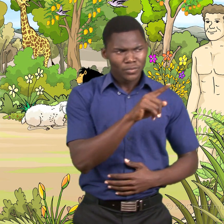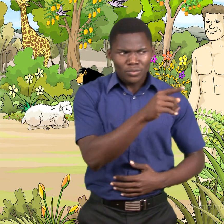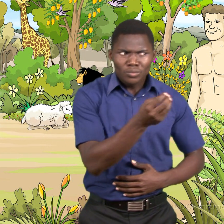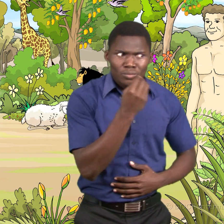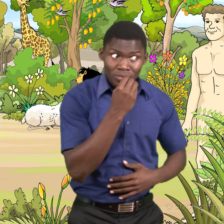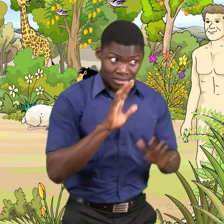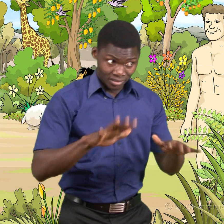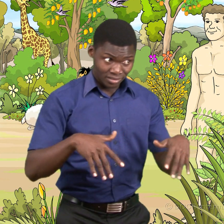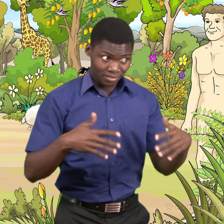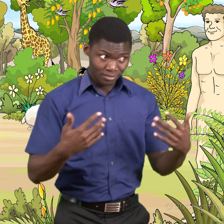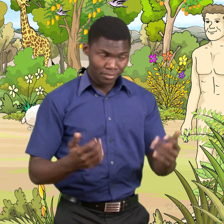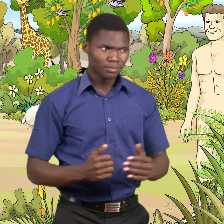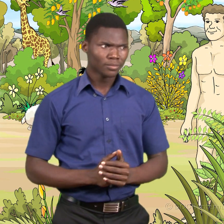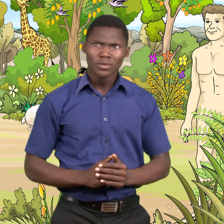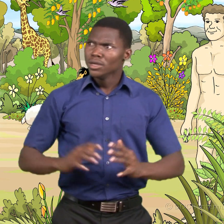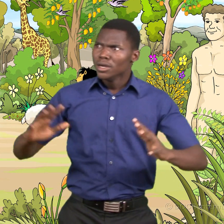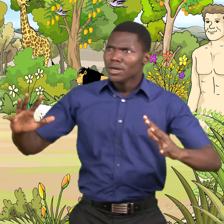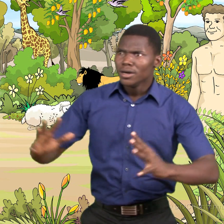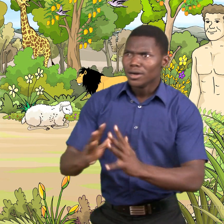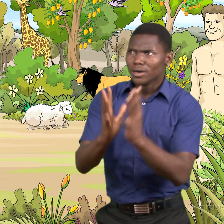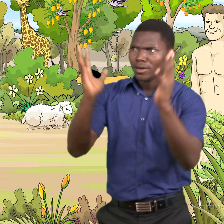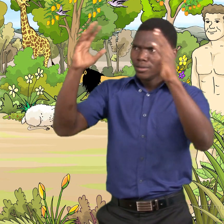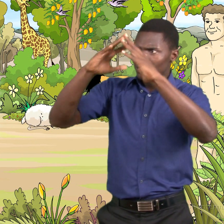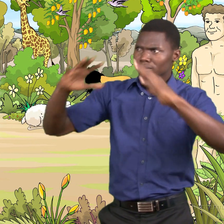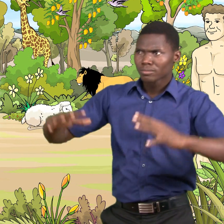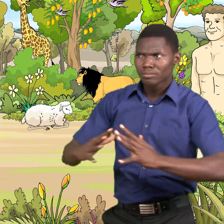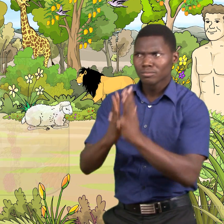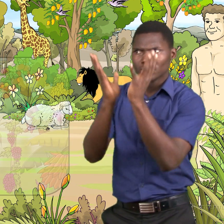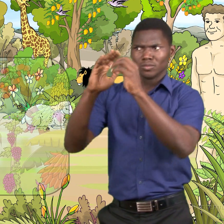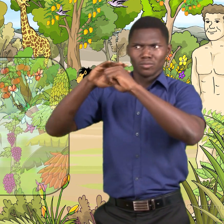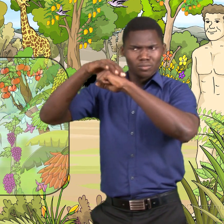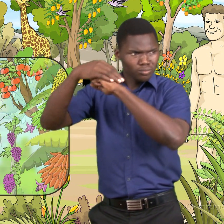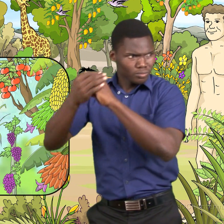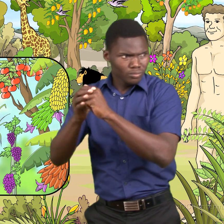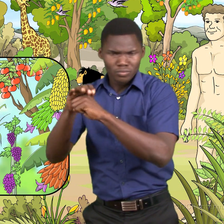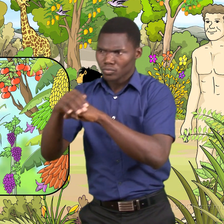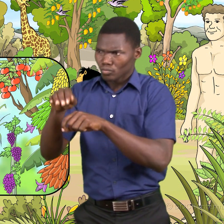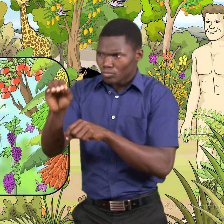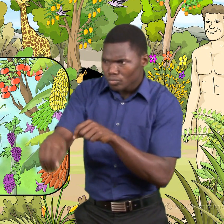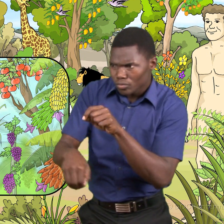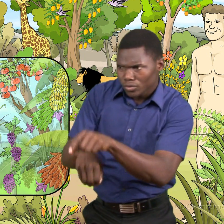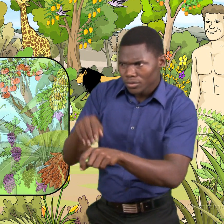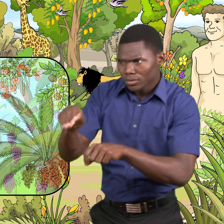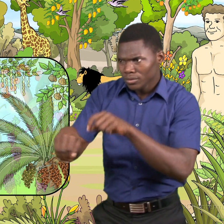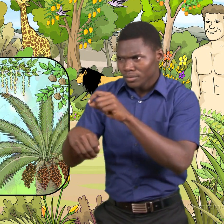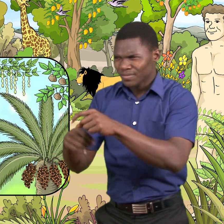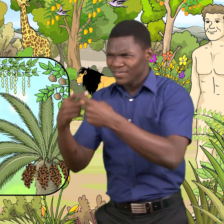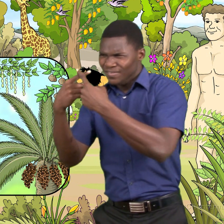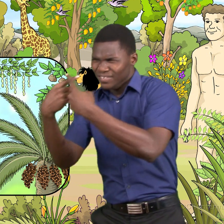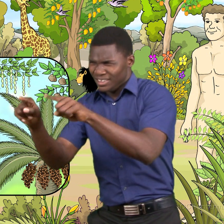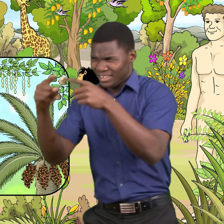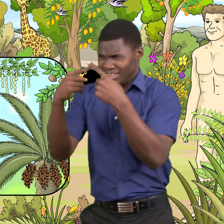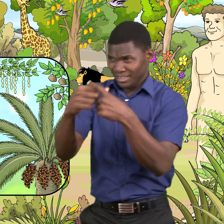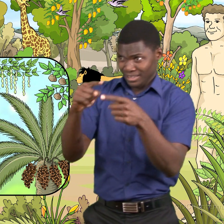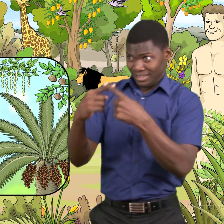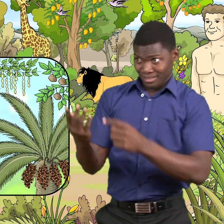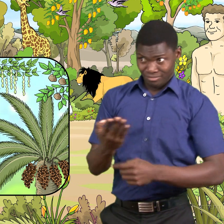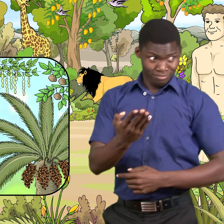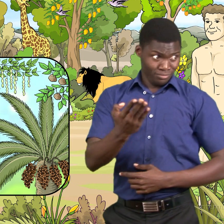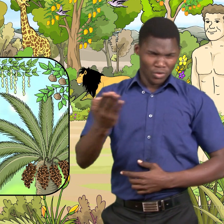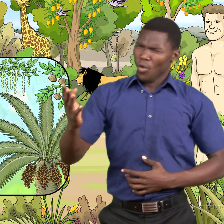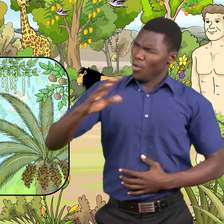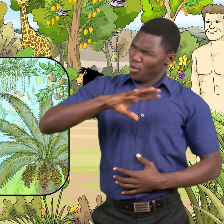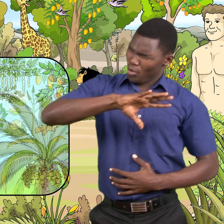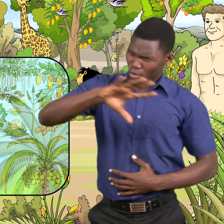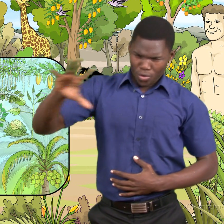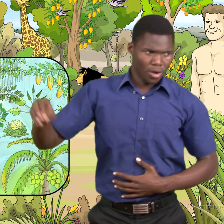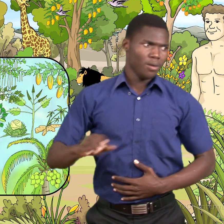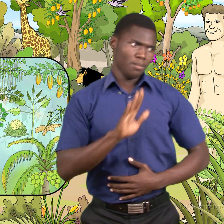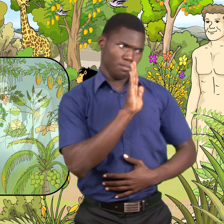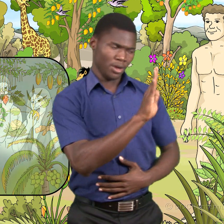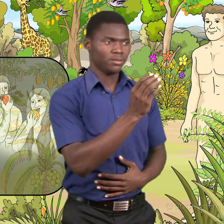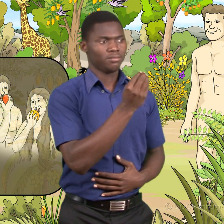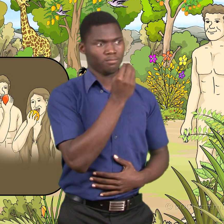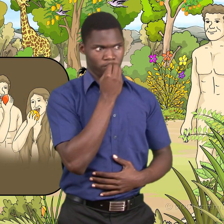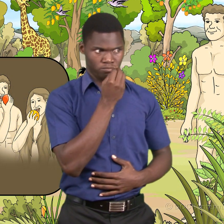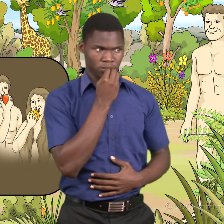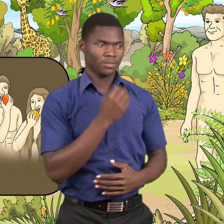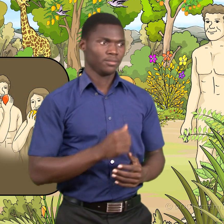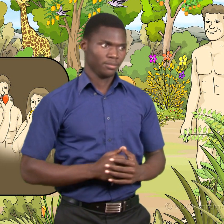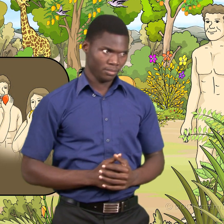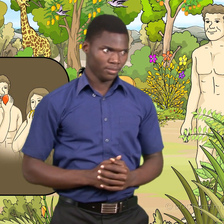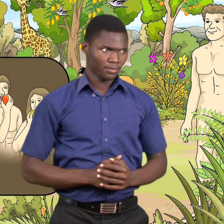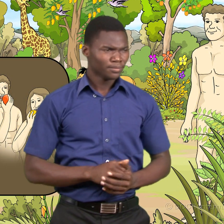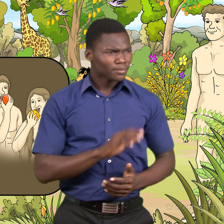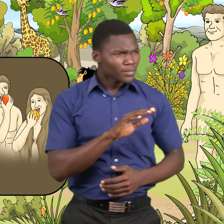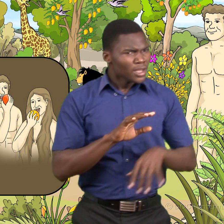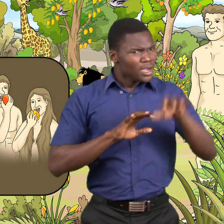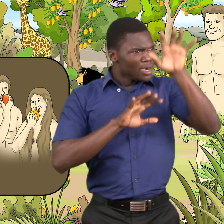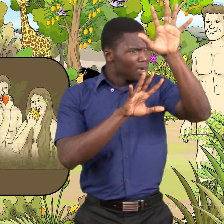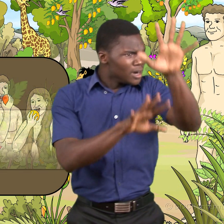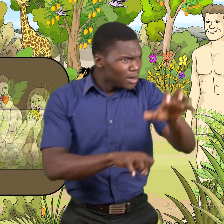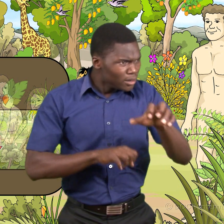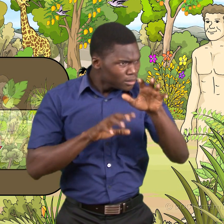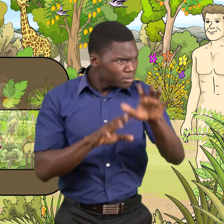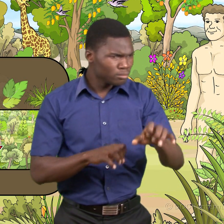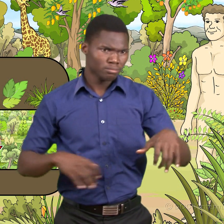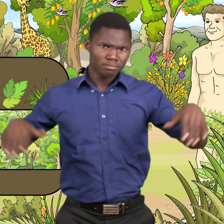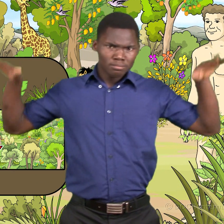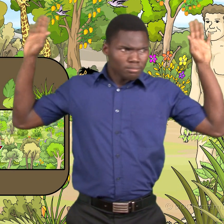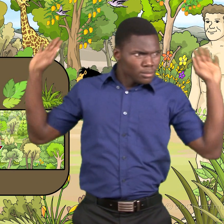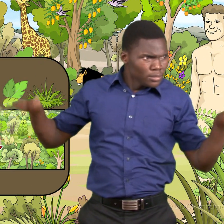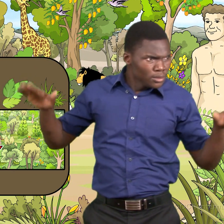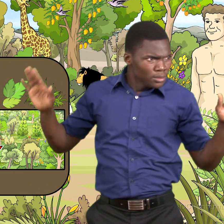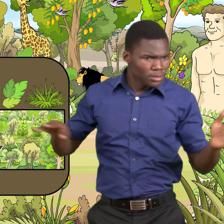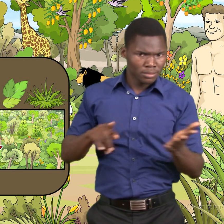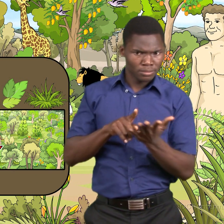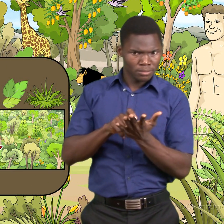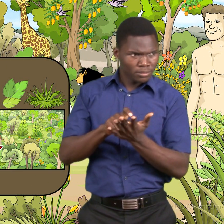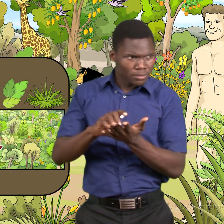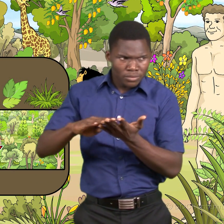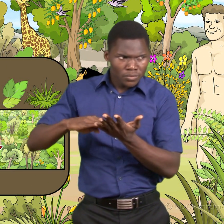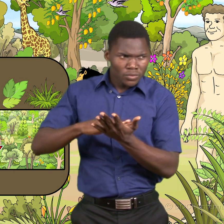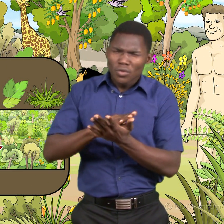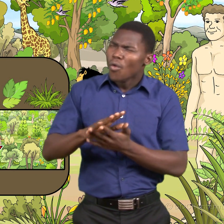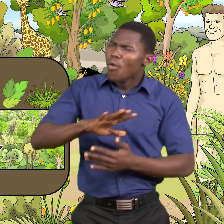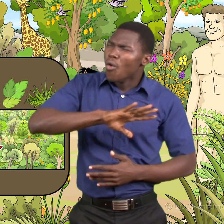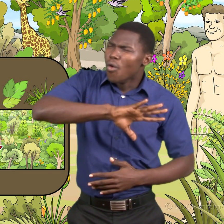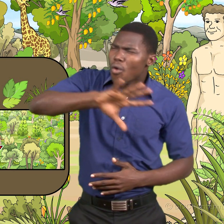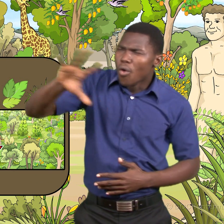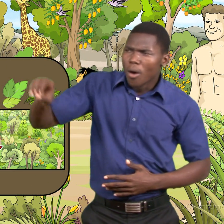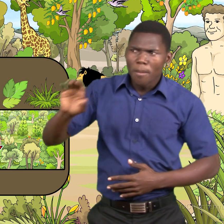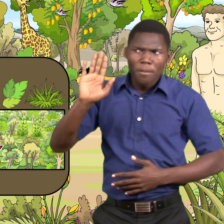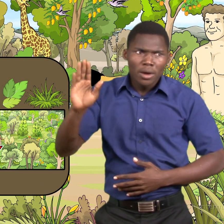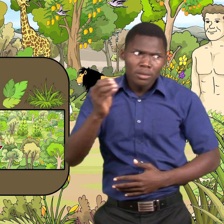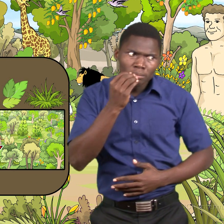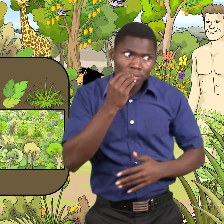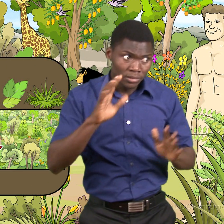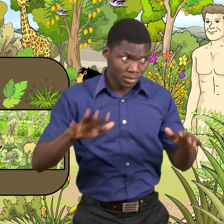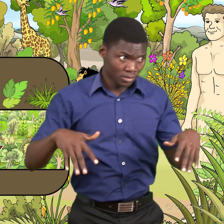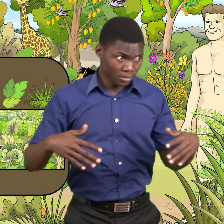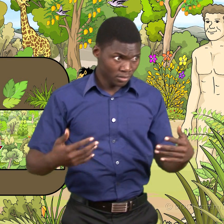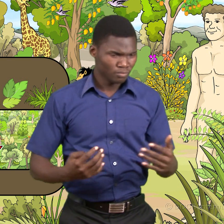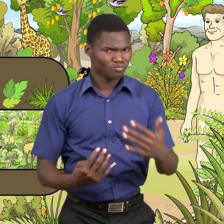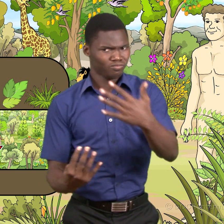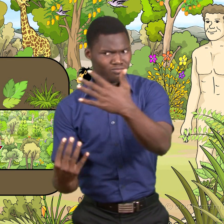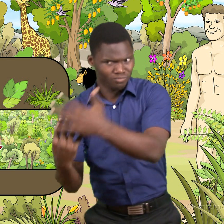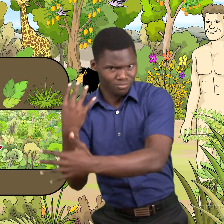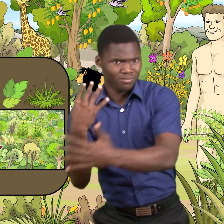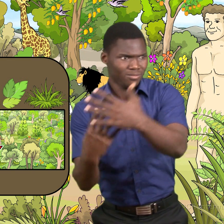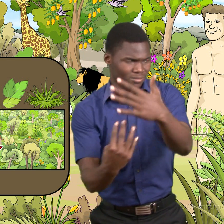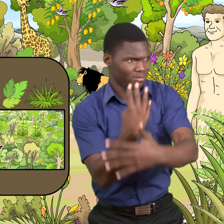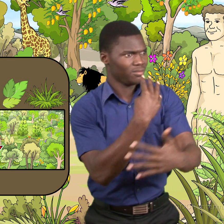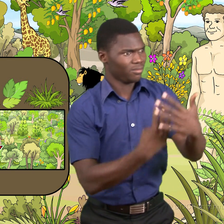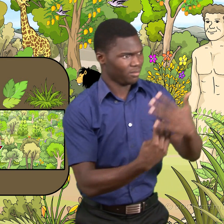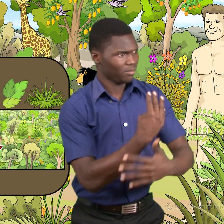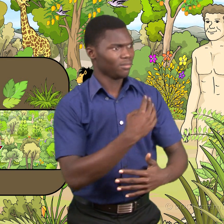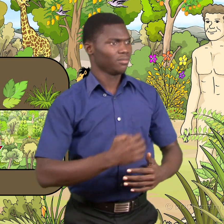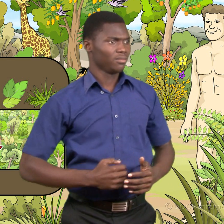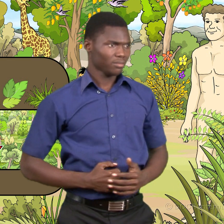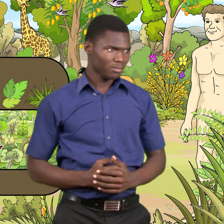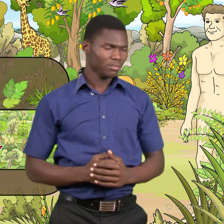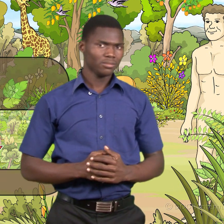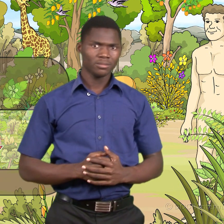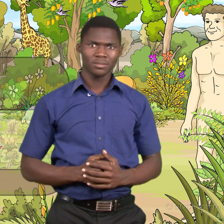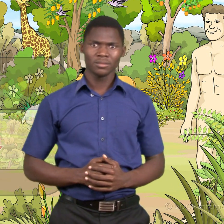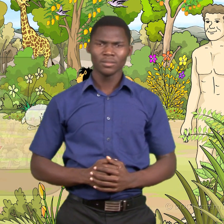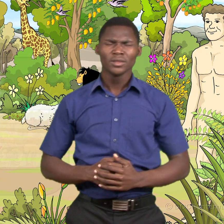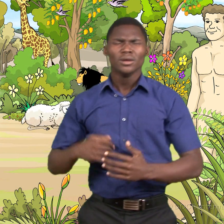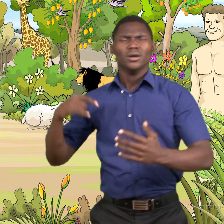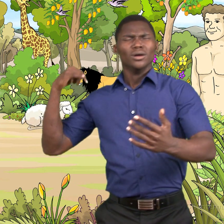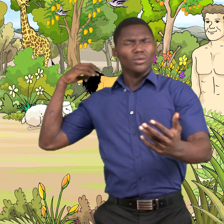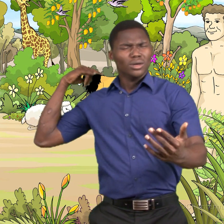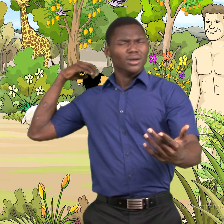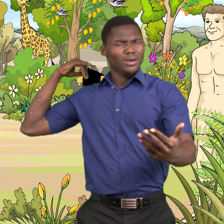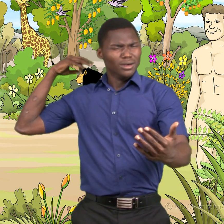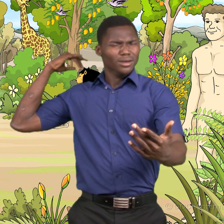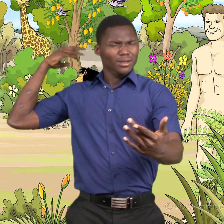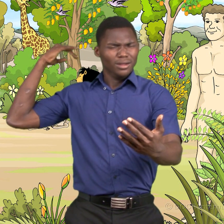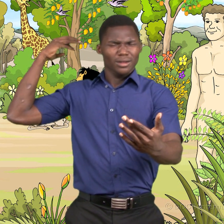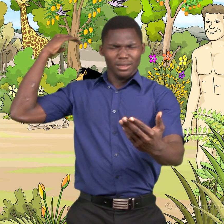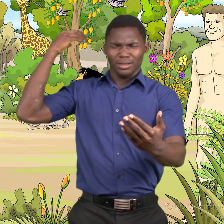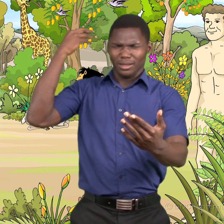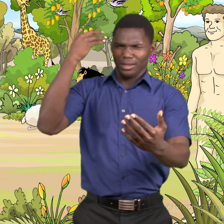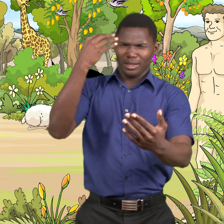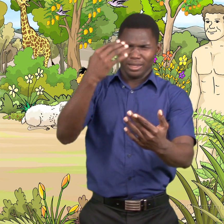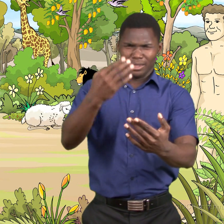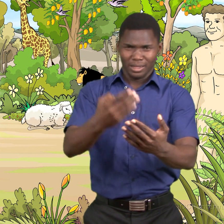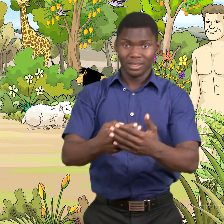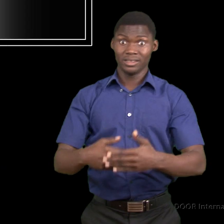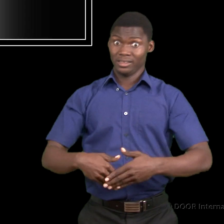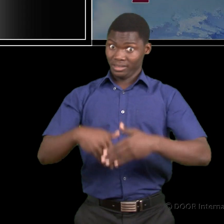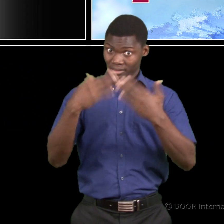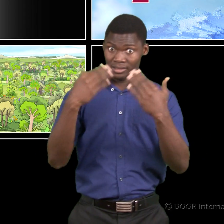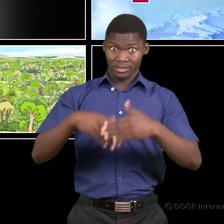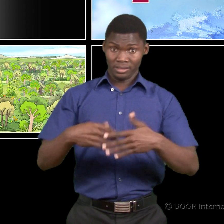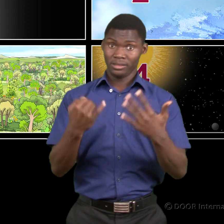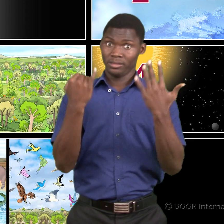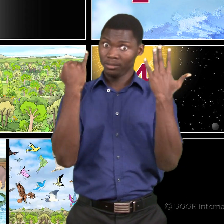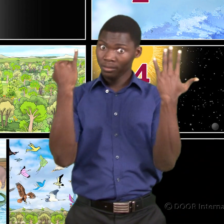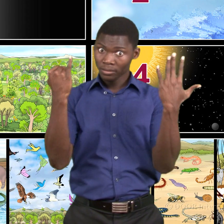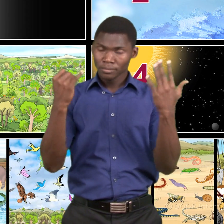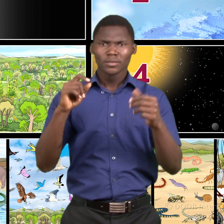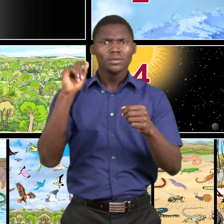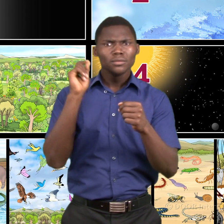Then God said, “Behold, I have given you every seed-bearing plant on the face of all the earth, and every tree whose fruit contains seed. They will be yours for food. And to every beast of the earth and every bird of the air and every creature that crawls upon the earth—everything that has the breath of life in it—I have given every green plant for food.” And it was so.